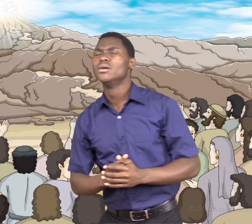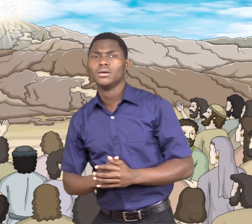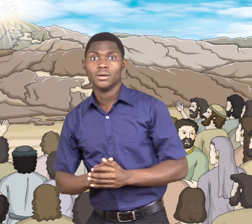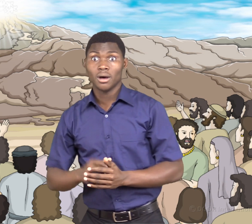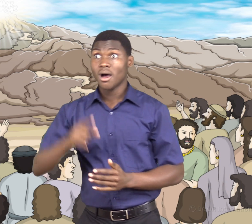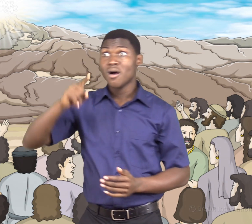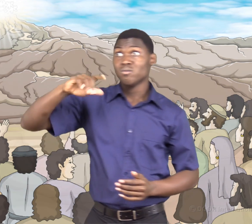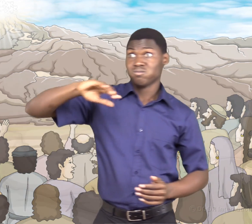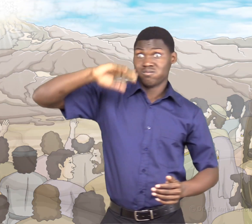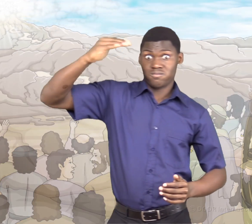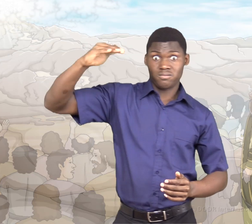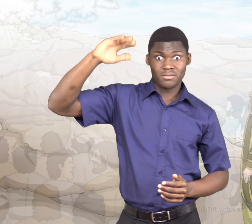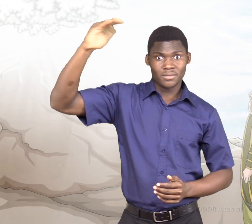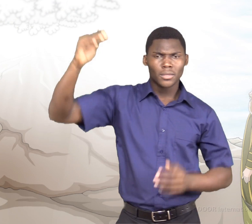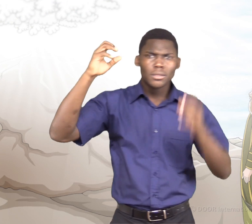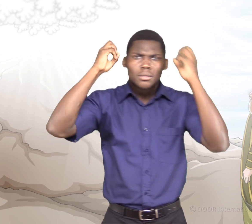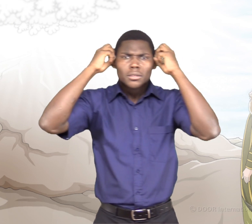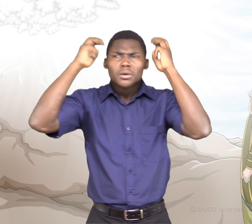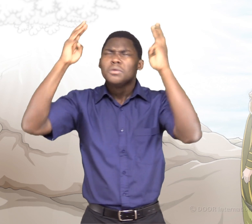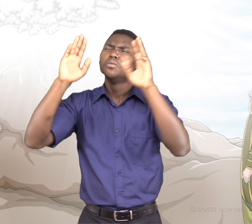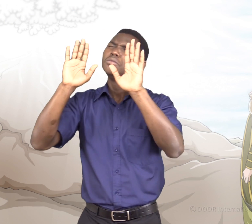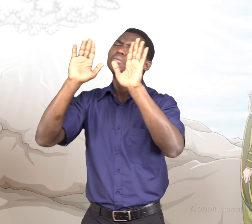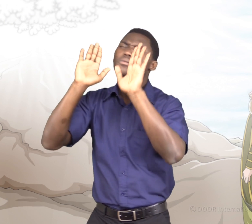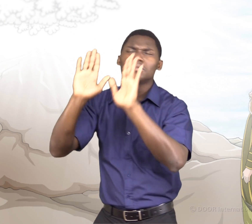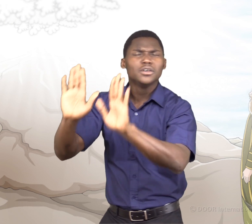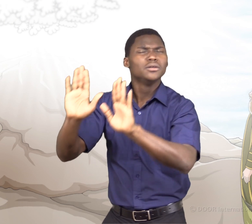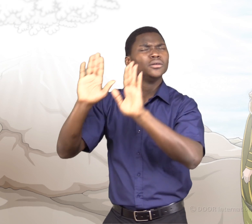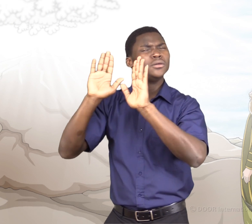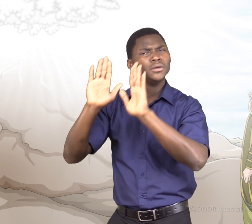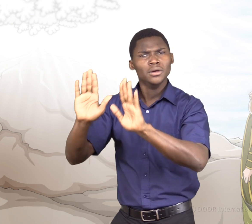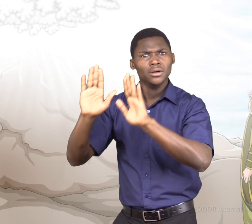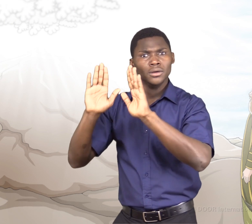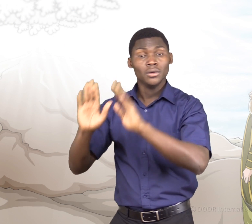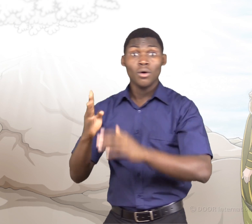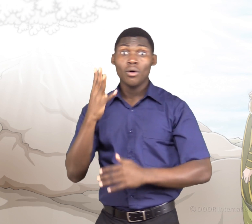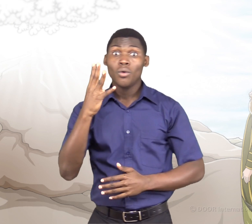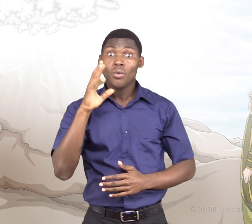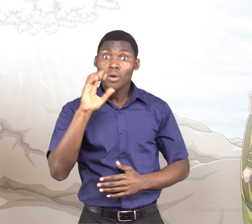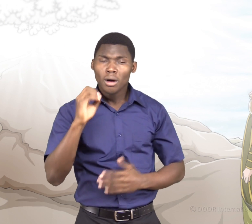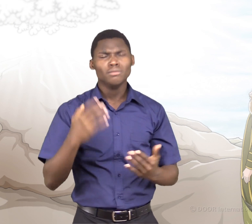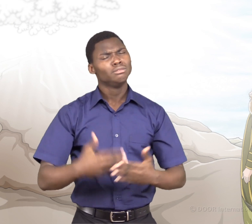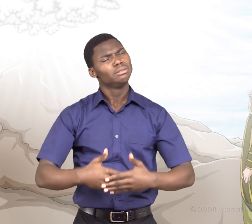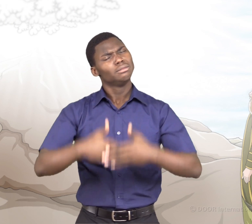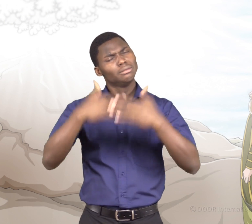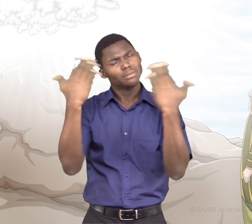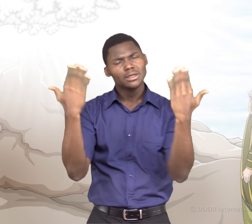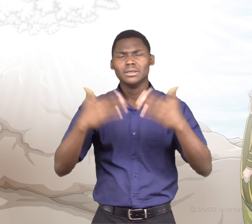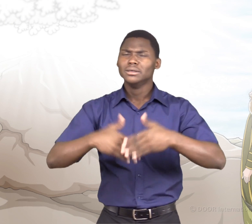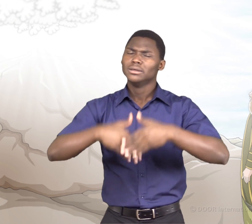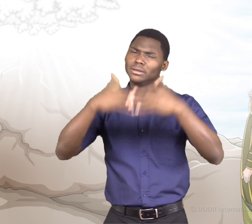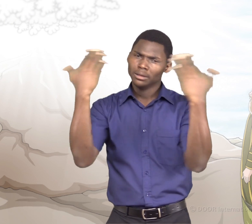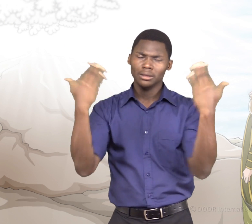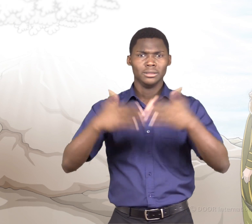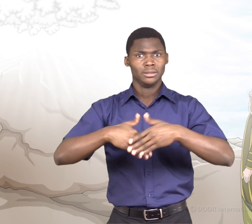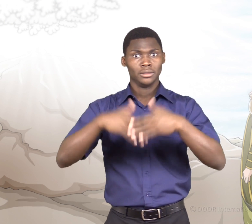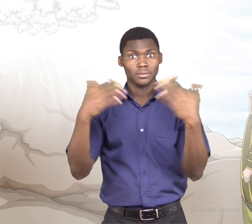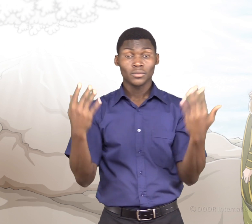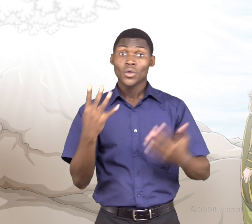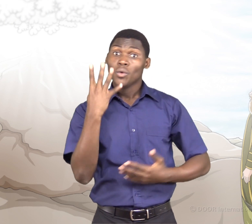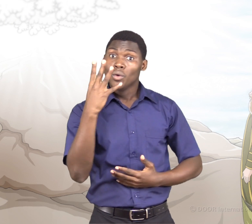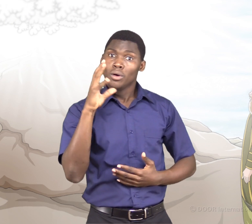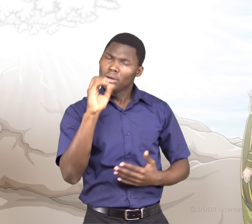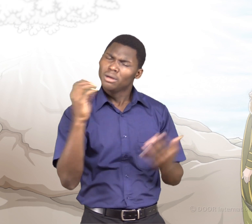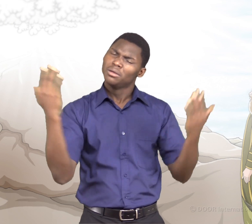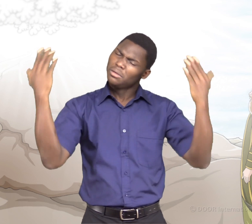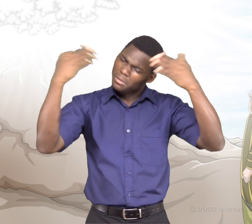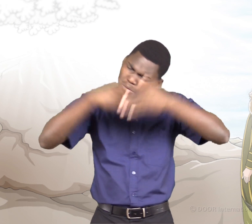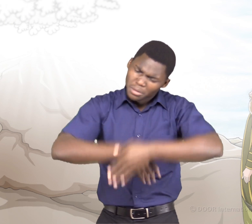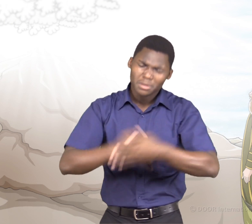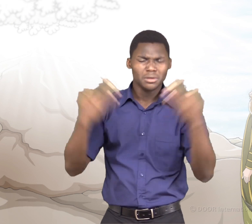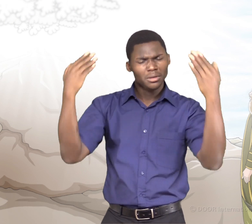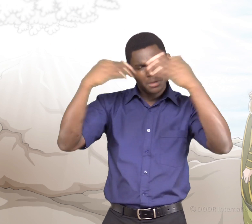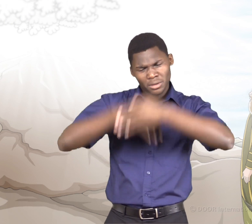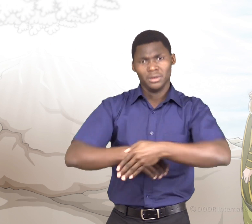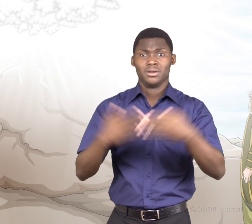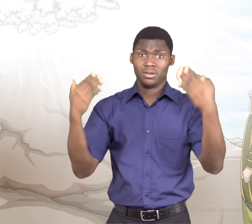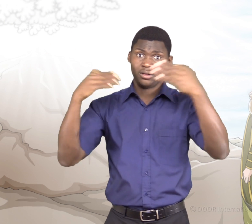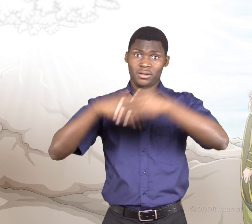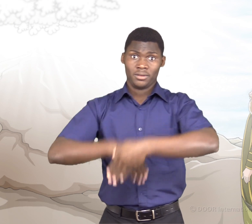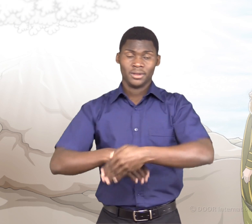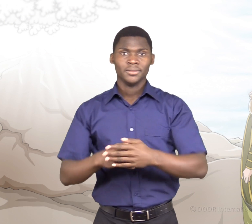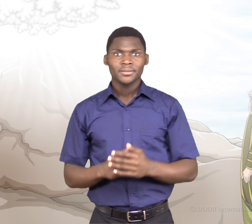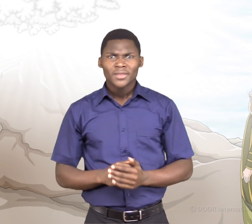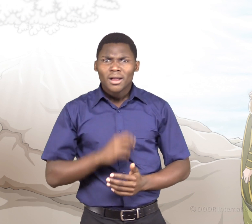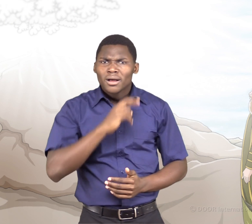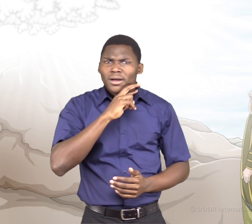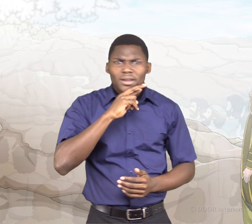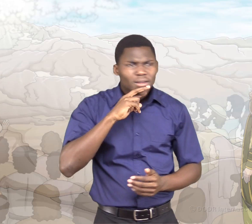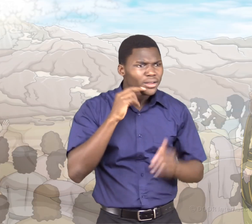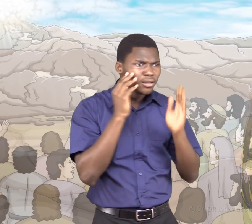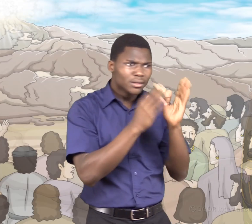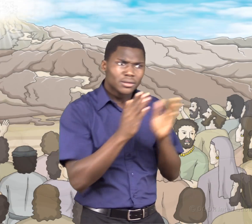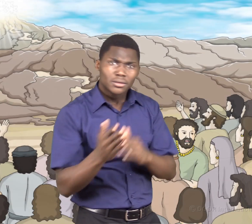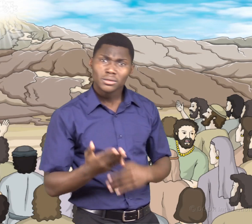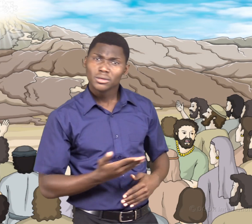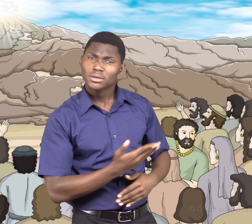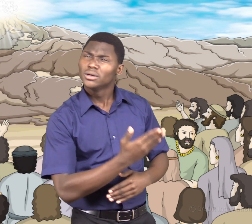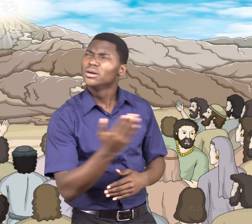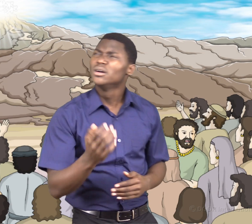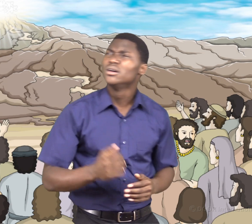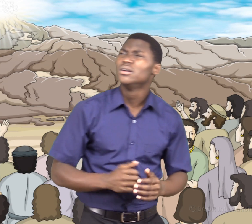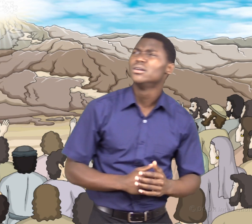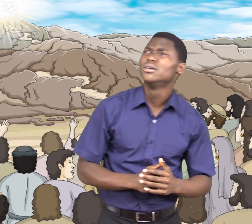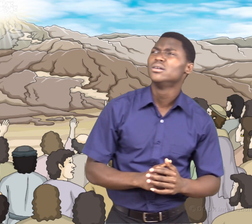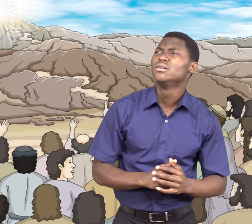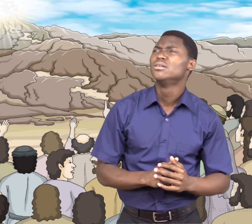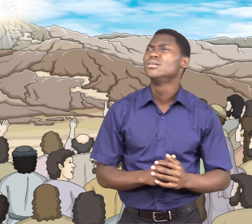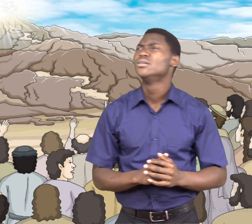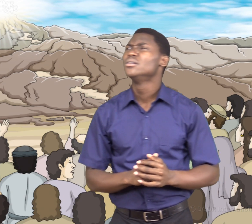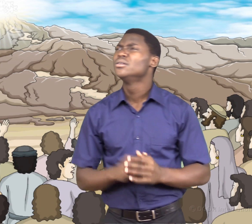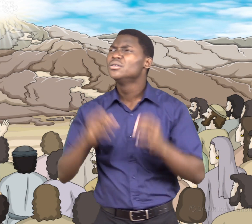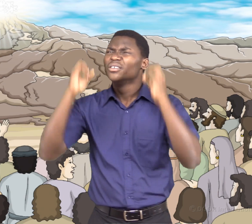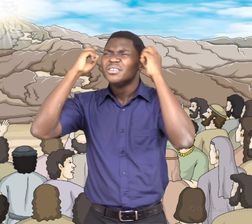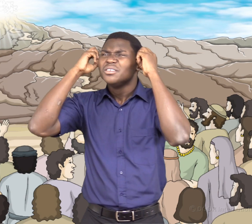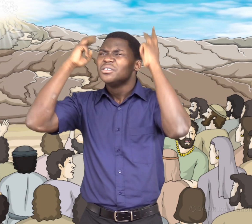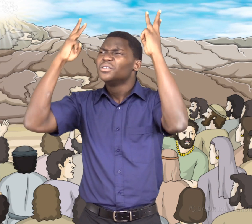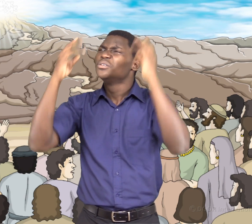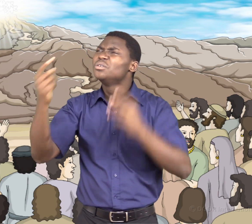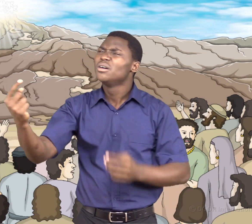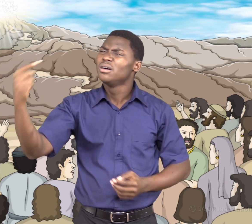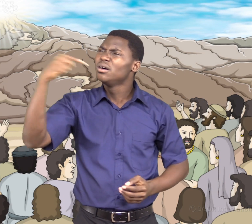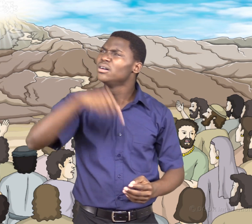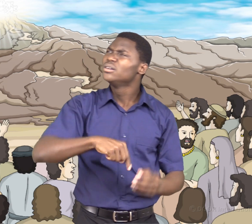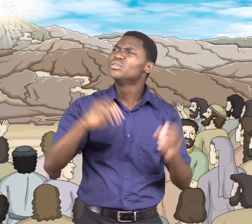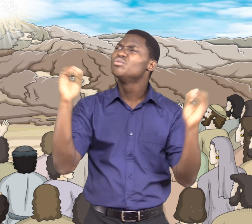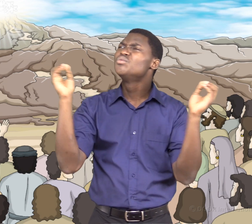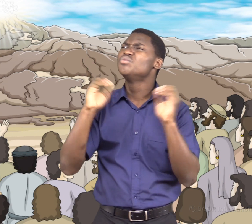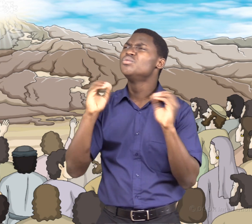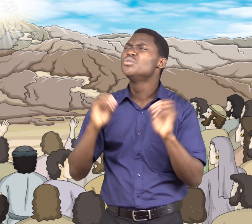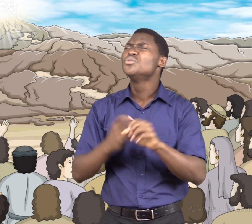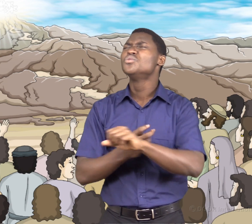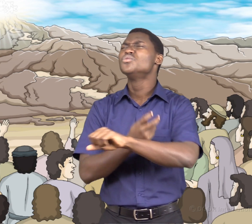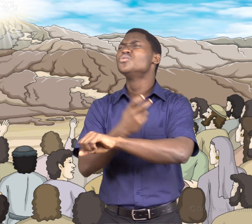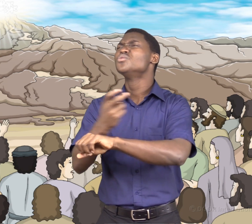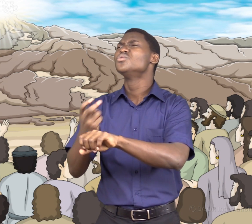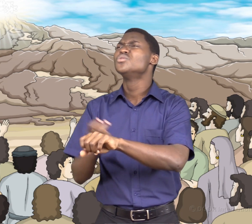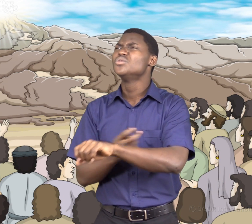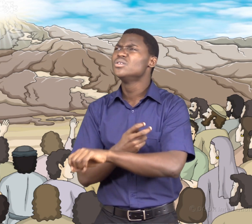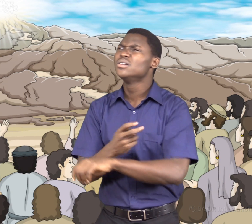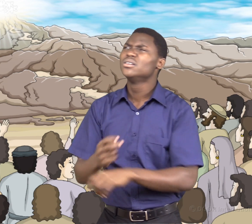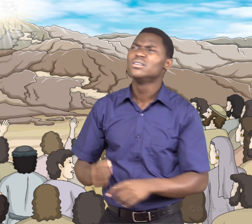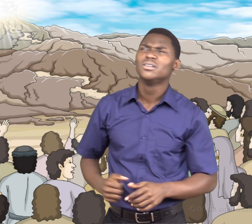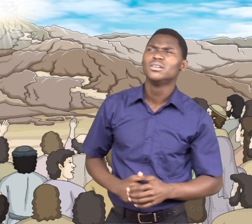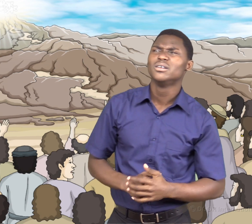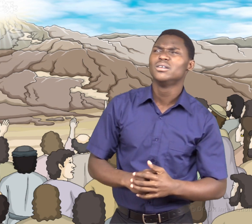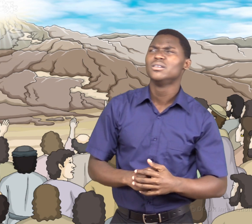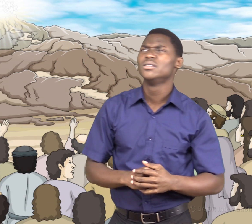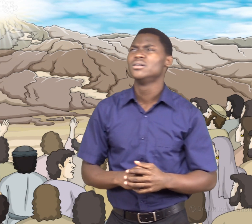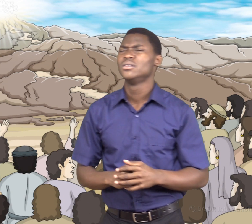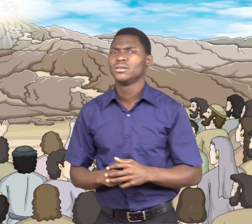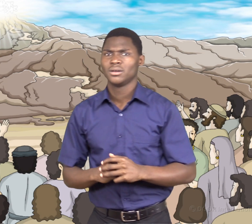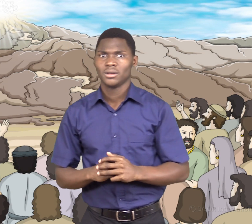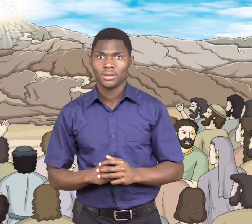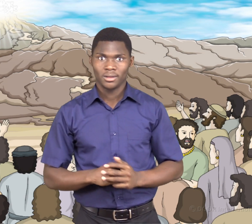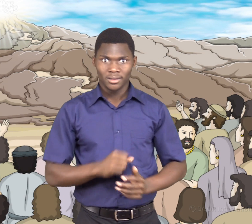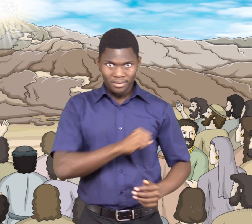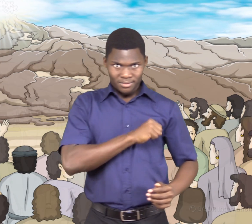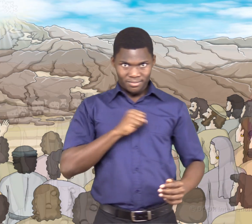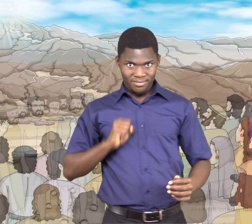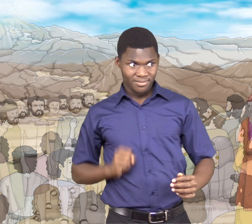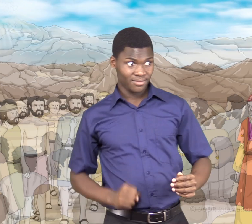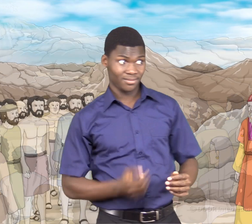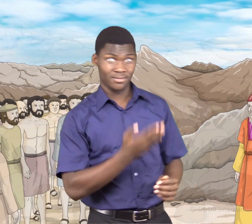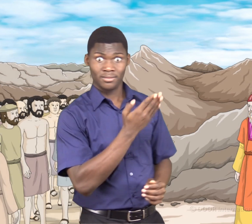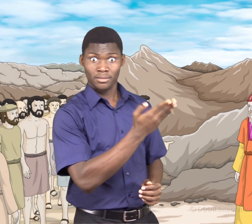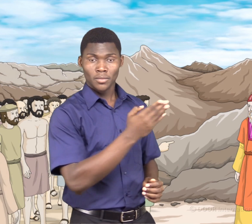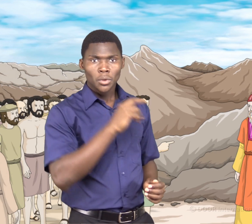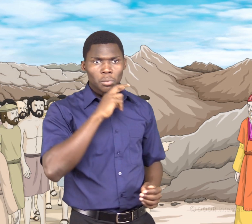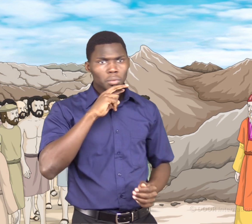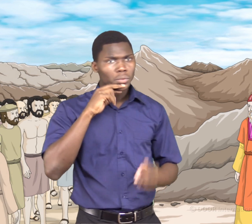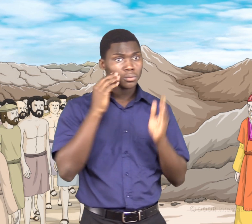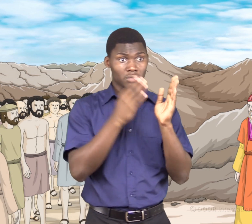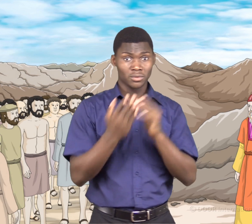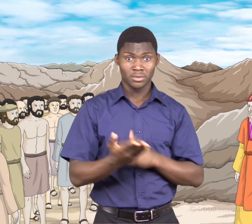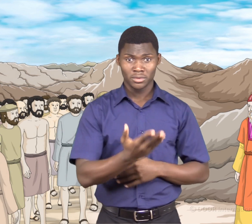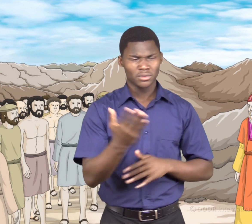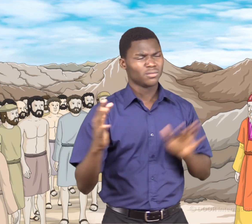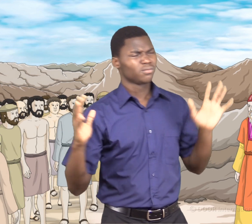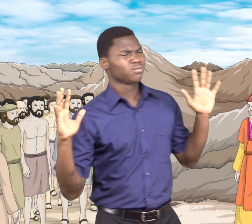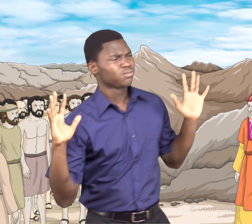Moses entered the cloud as he went up on the mountain, and he remained on the mountain forty days and forty nights.